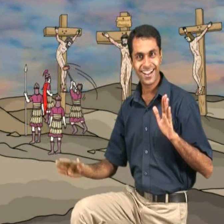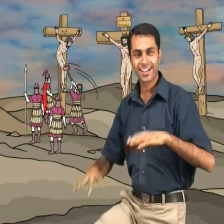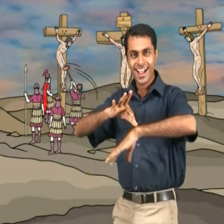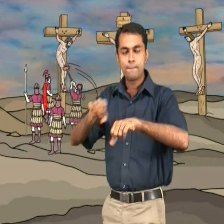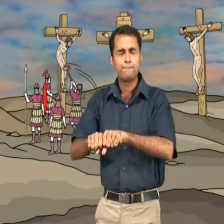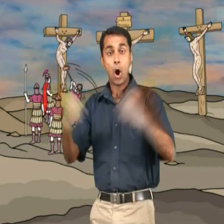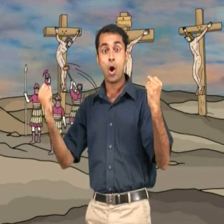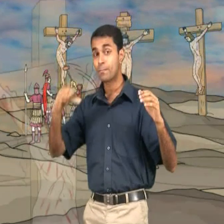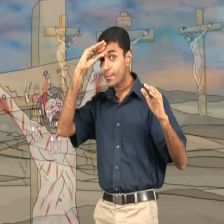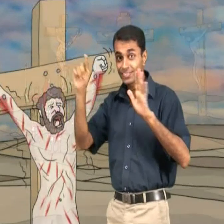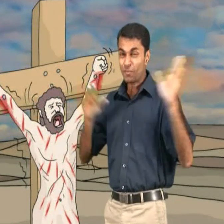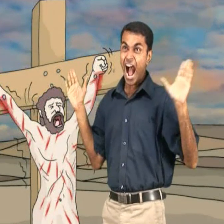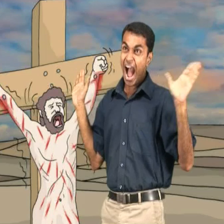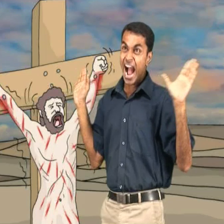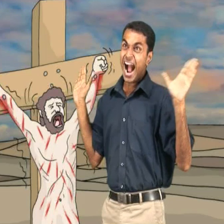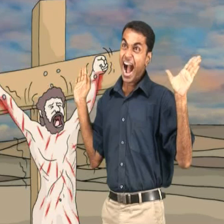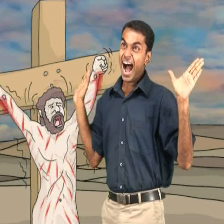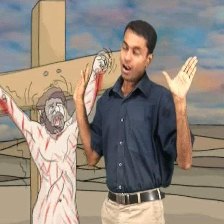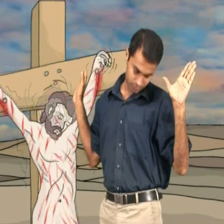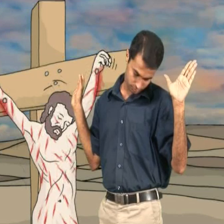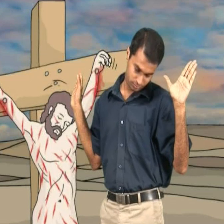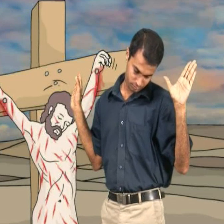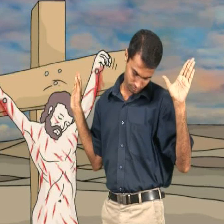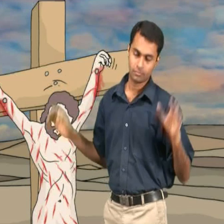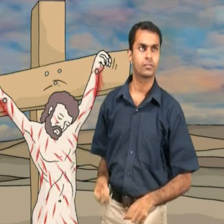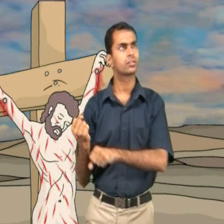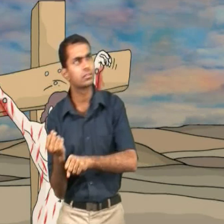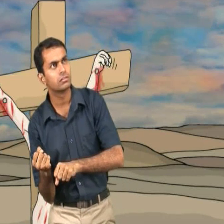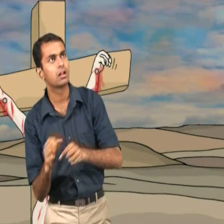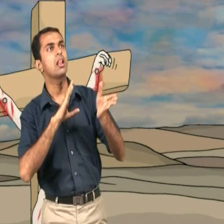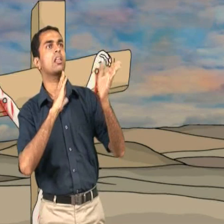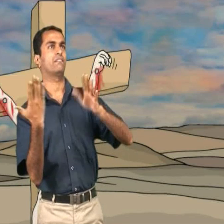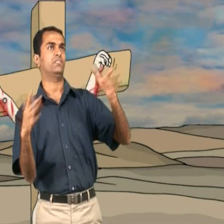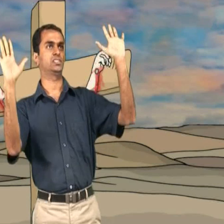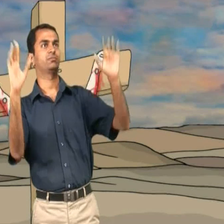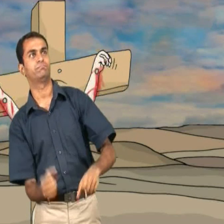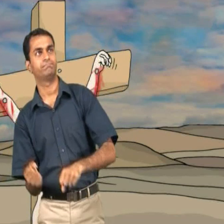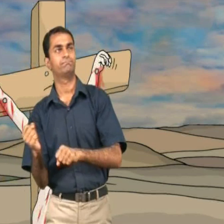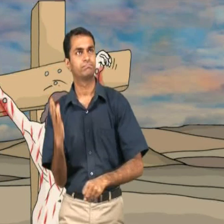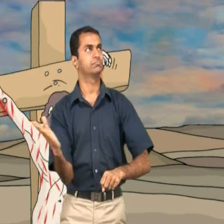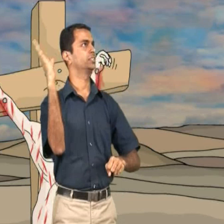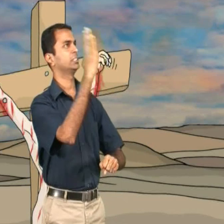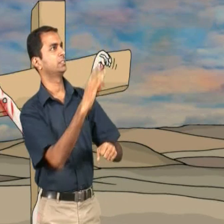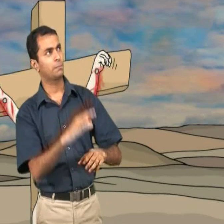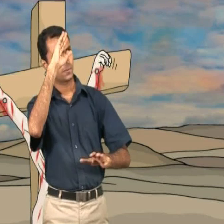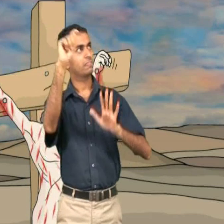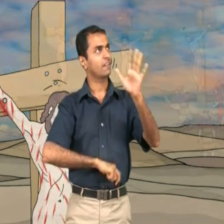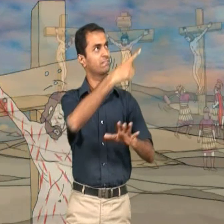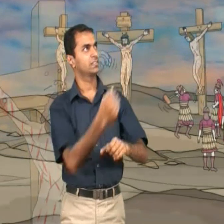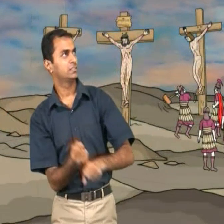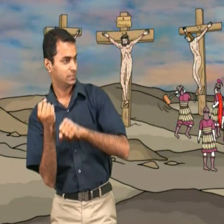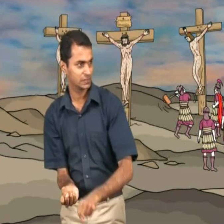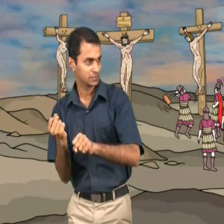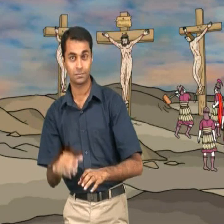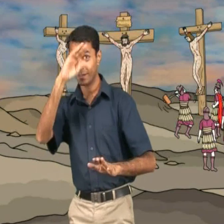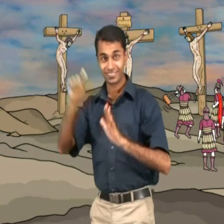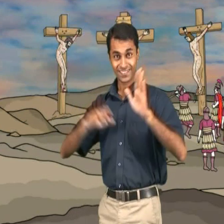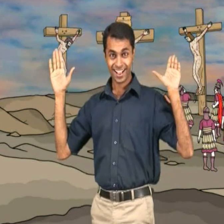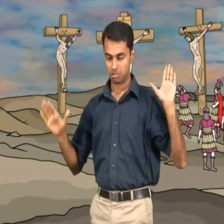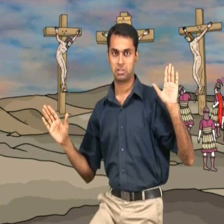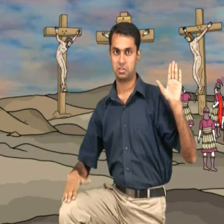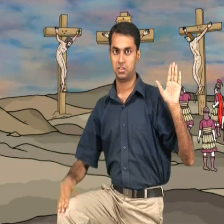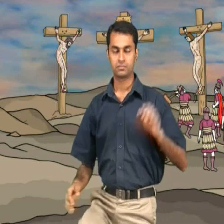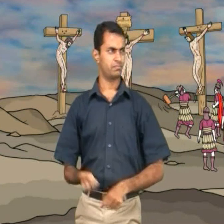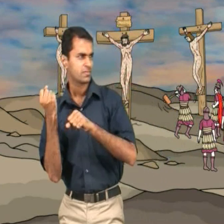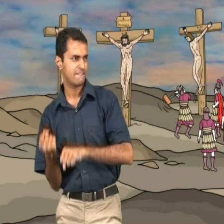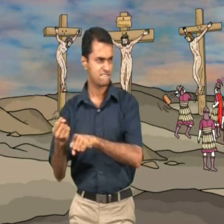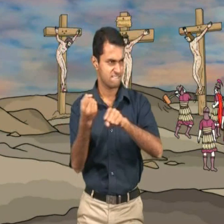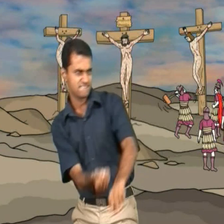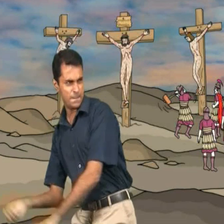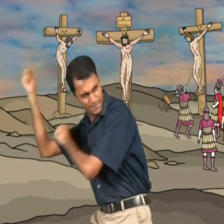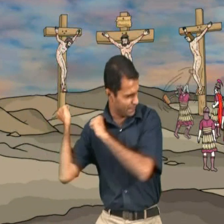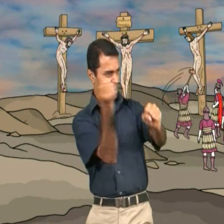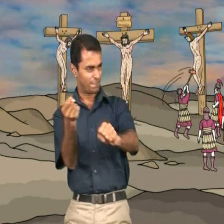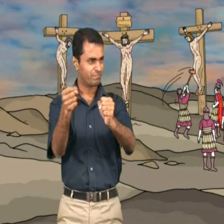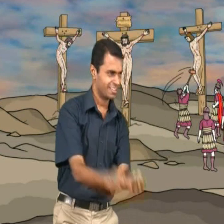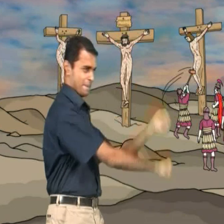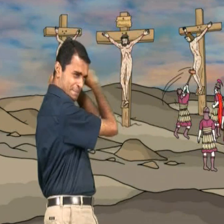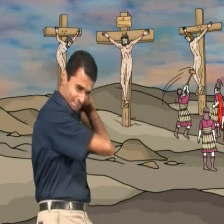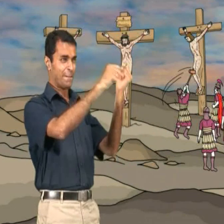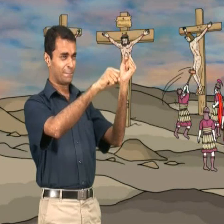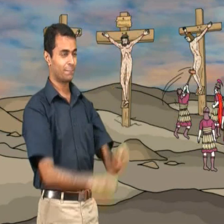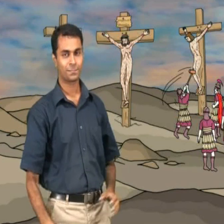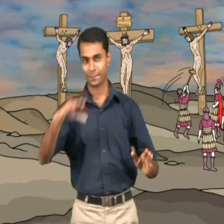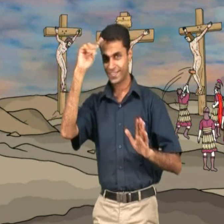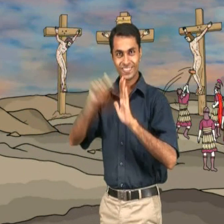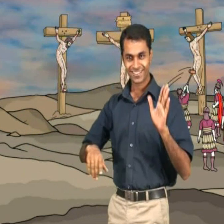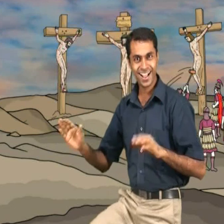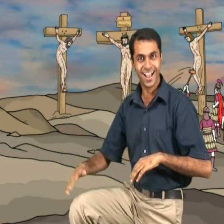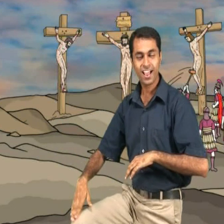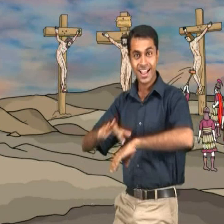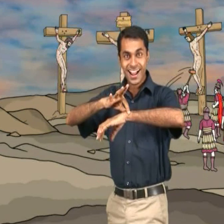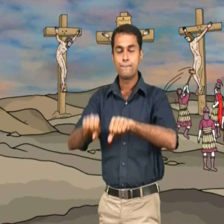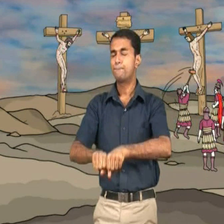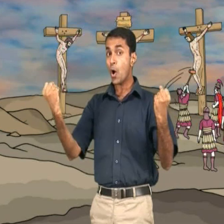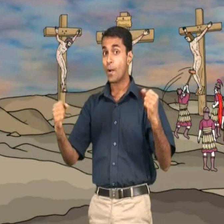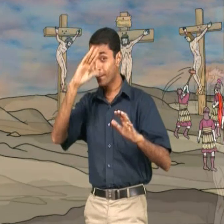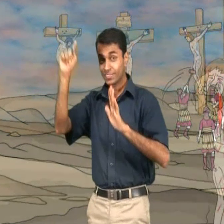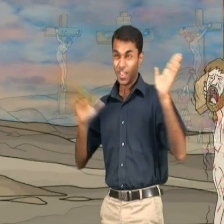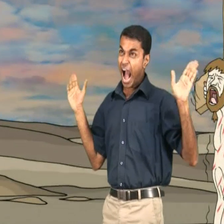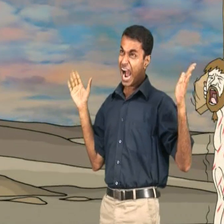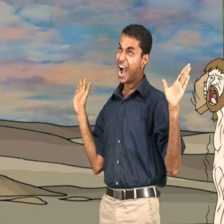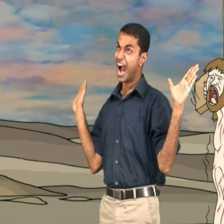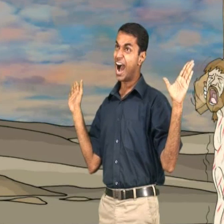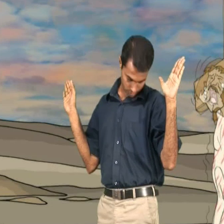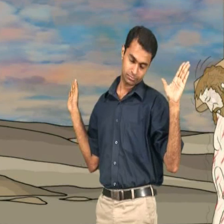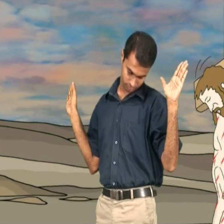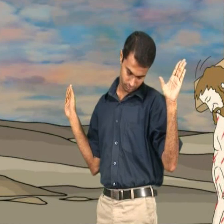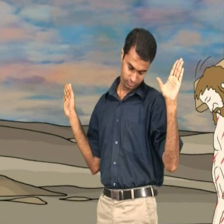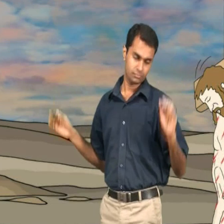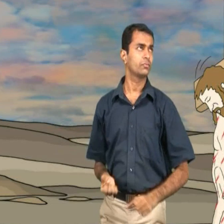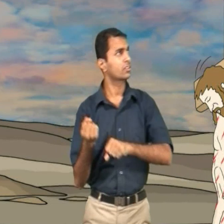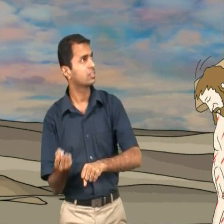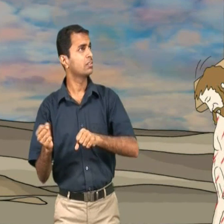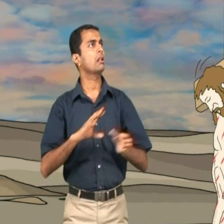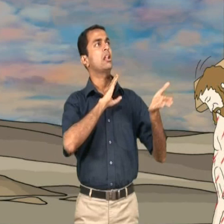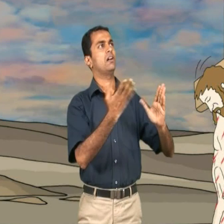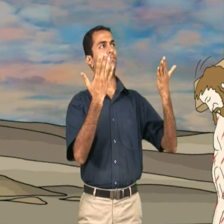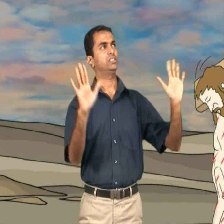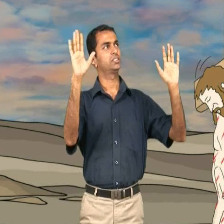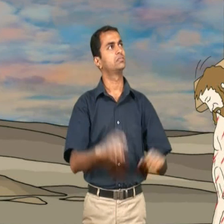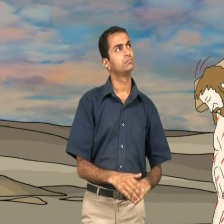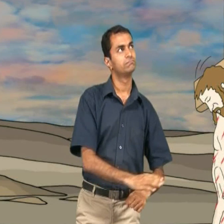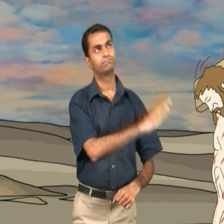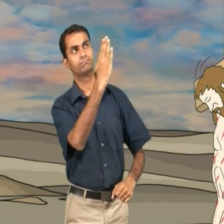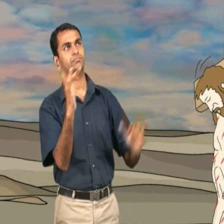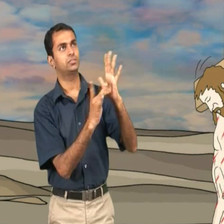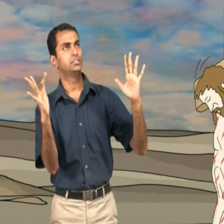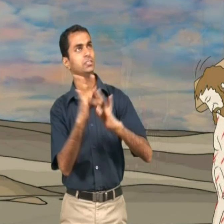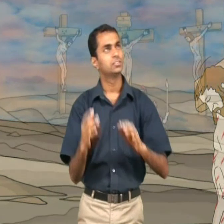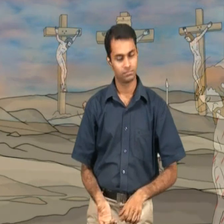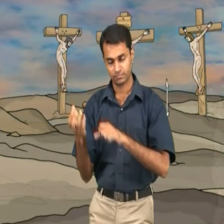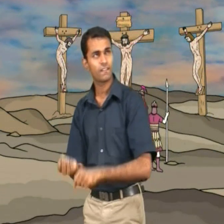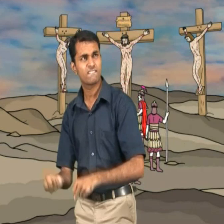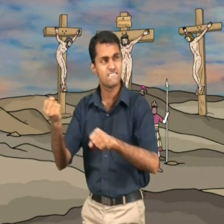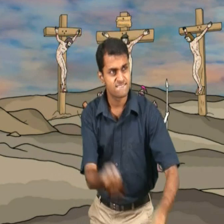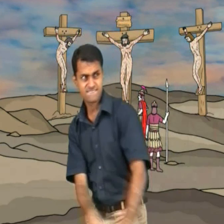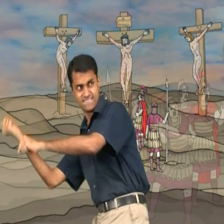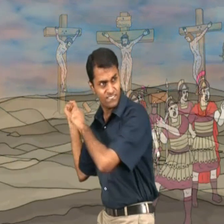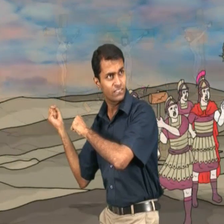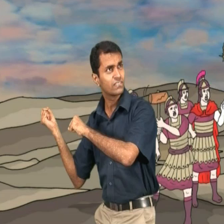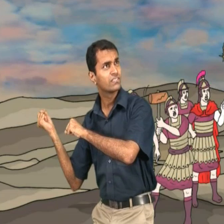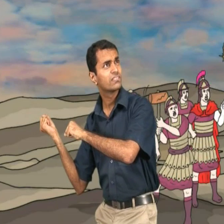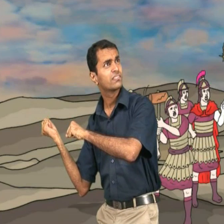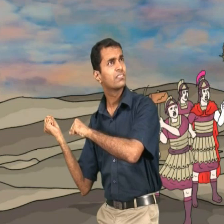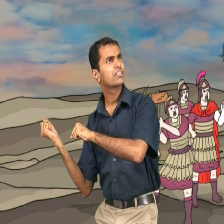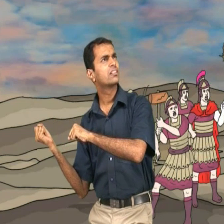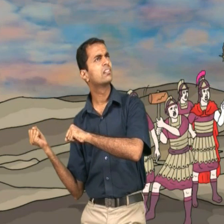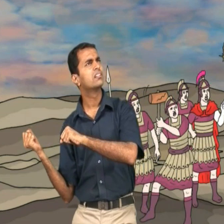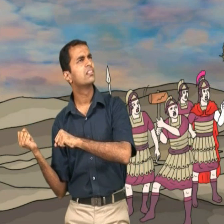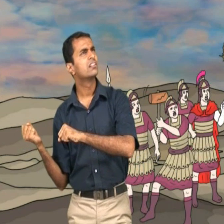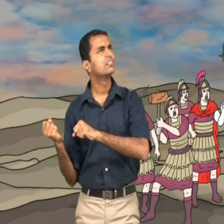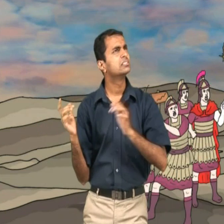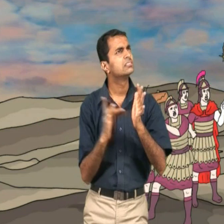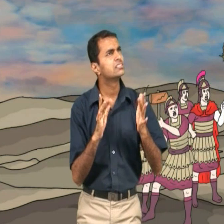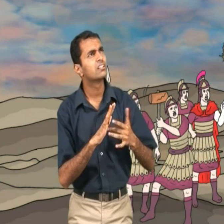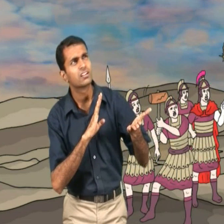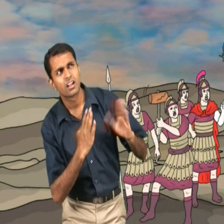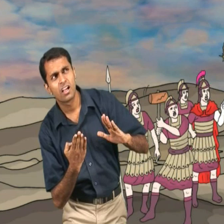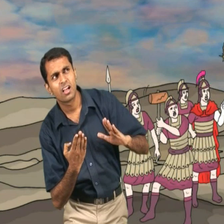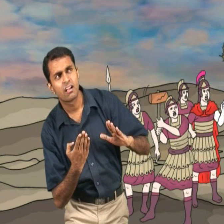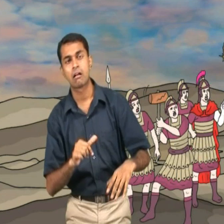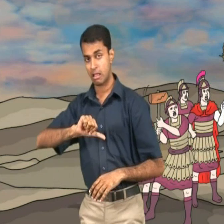Instead, one of the soldiers pierced His side with a spear, and immediately blood and water flowed out. The one who saw it has testified to this, and his testimony is true.